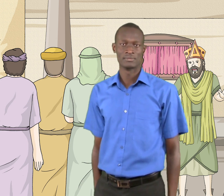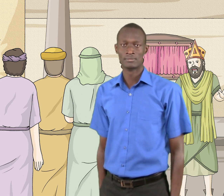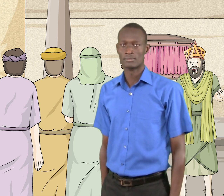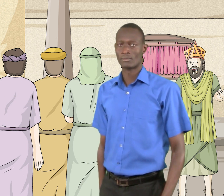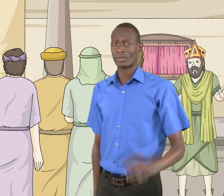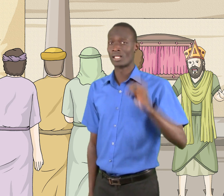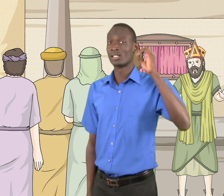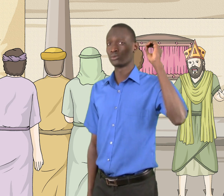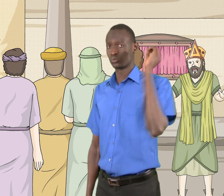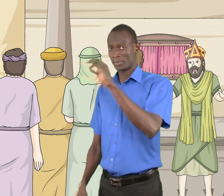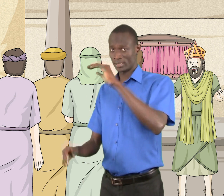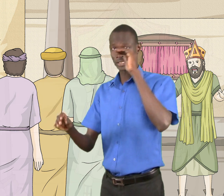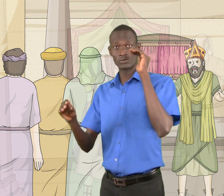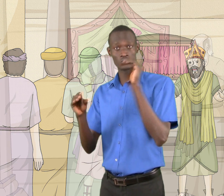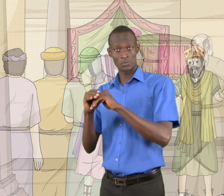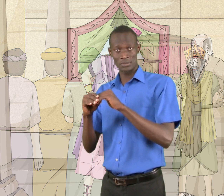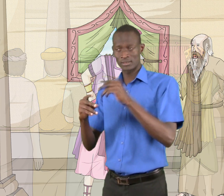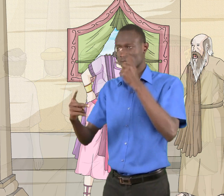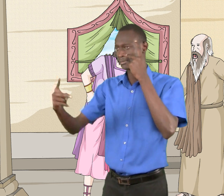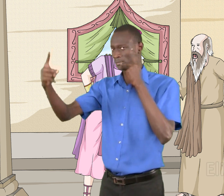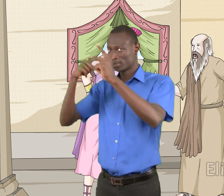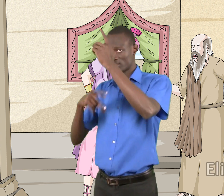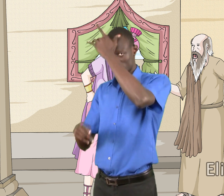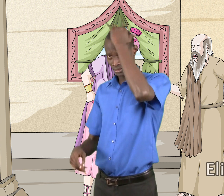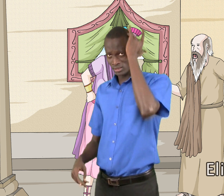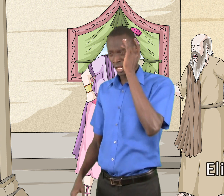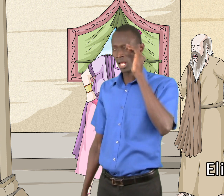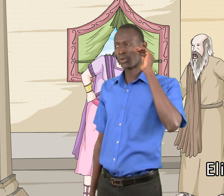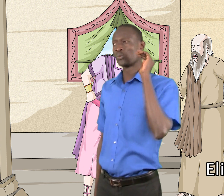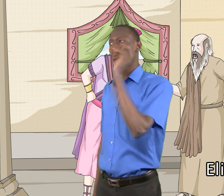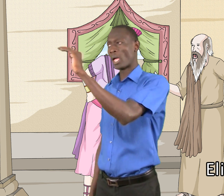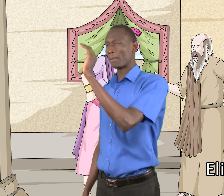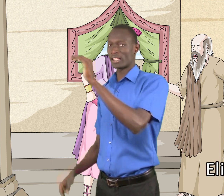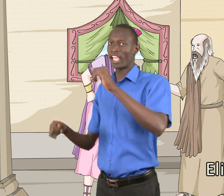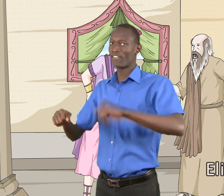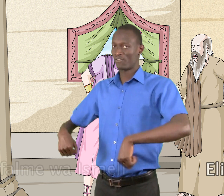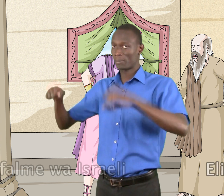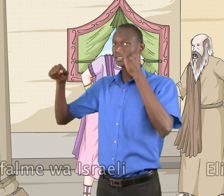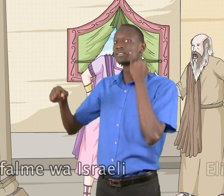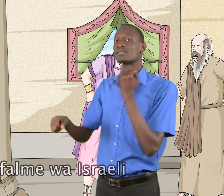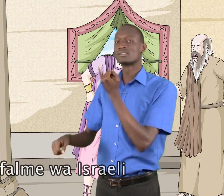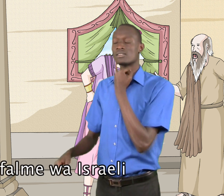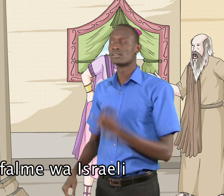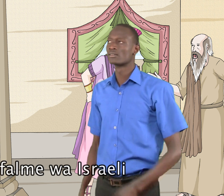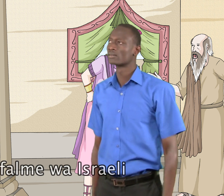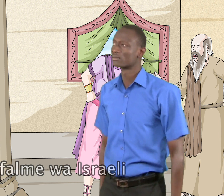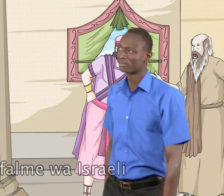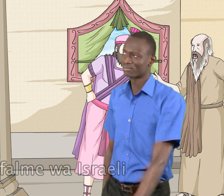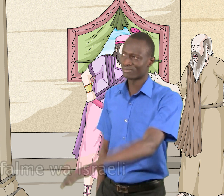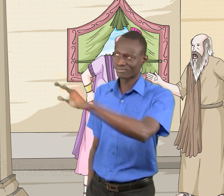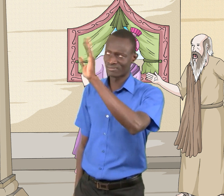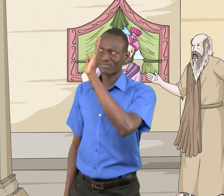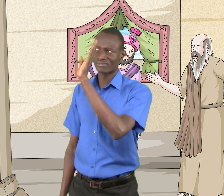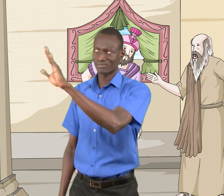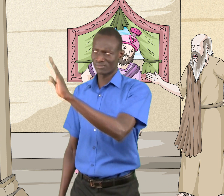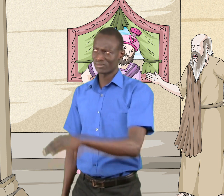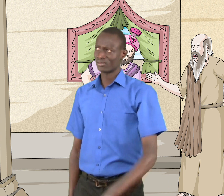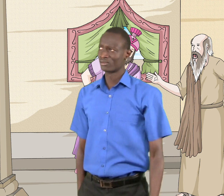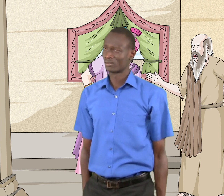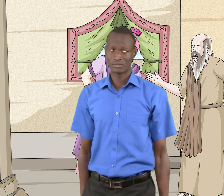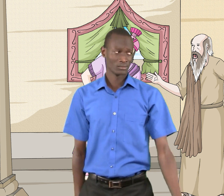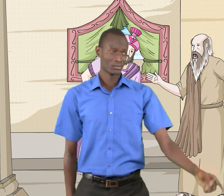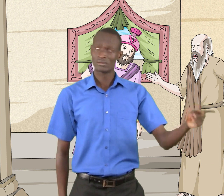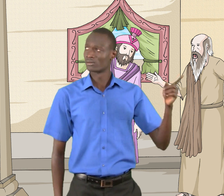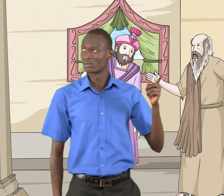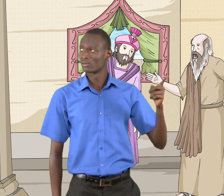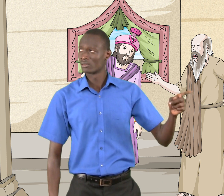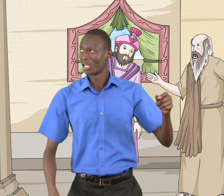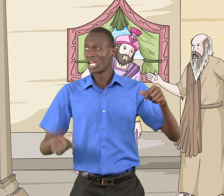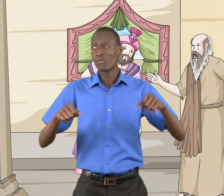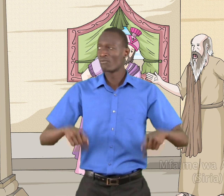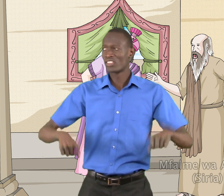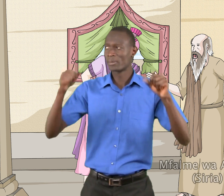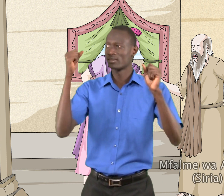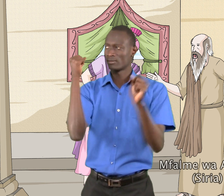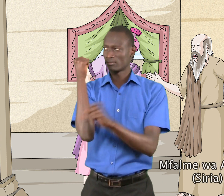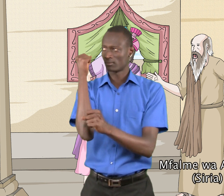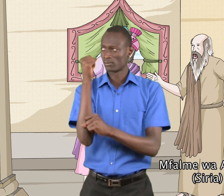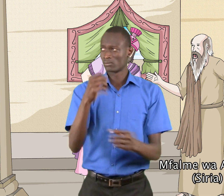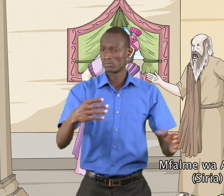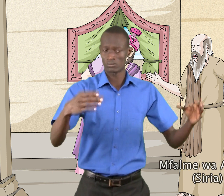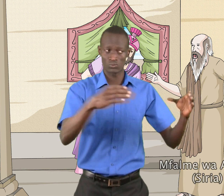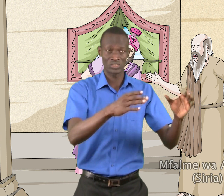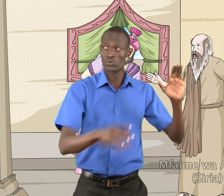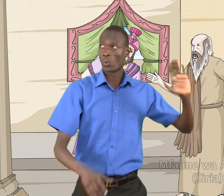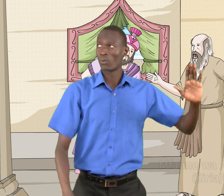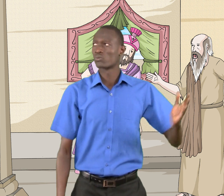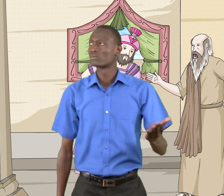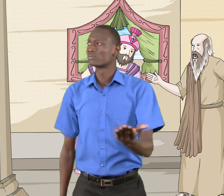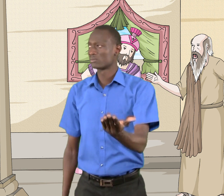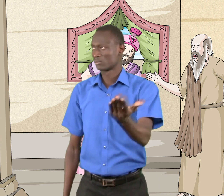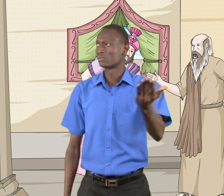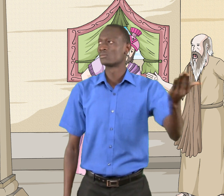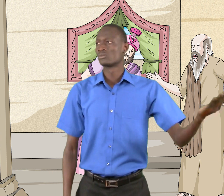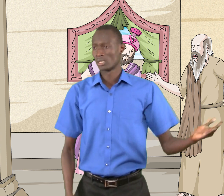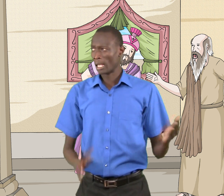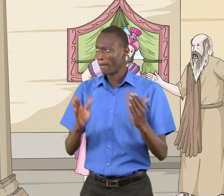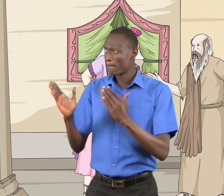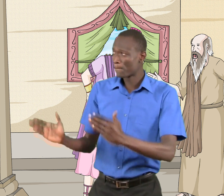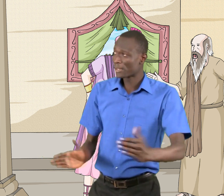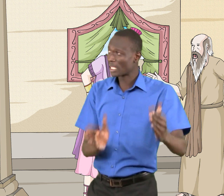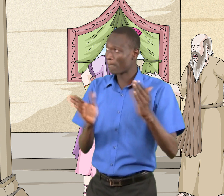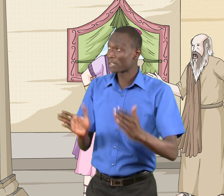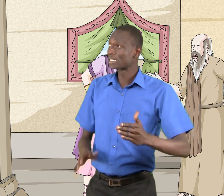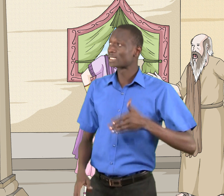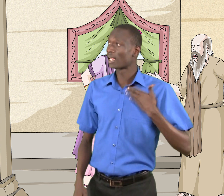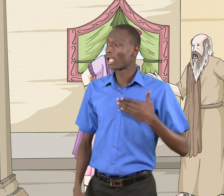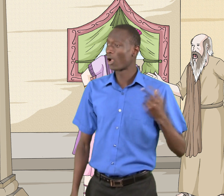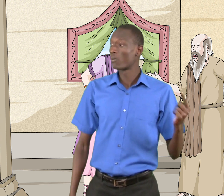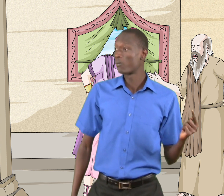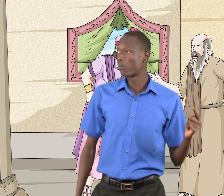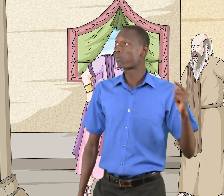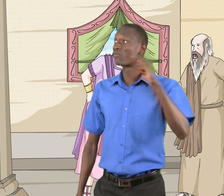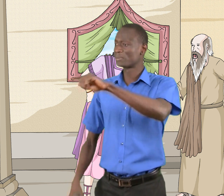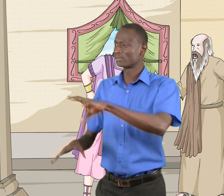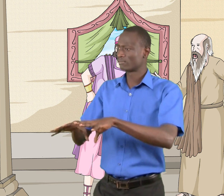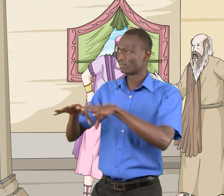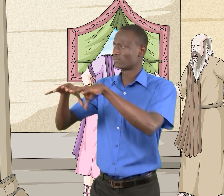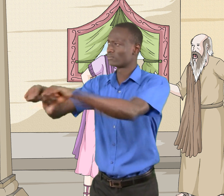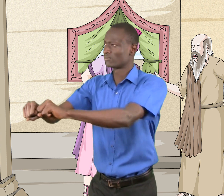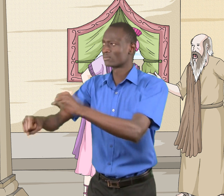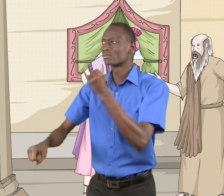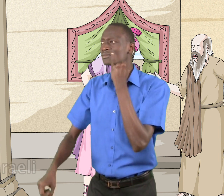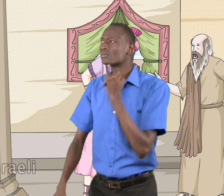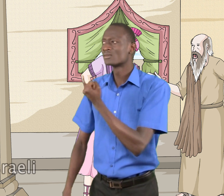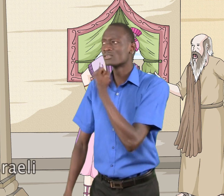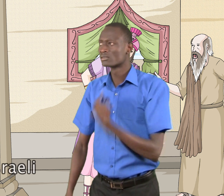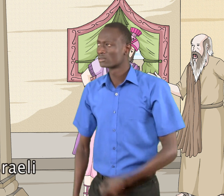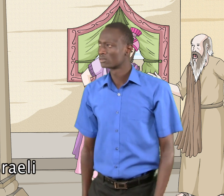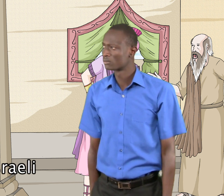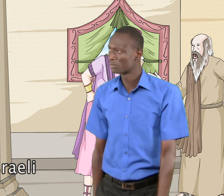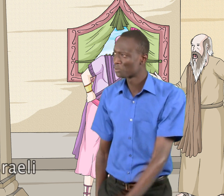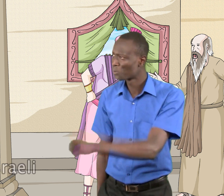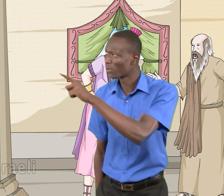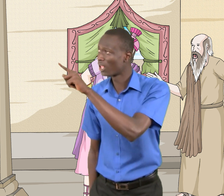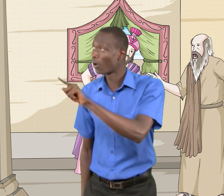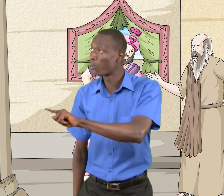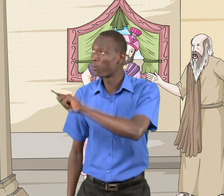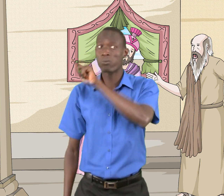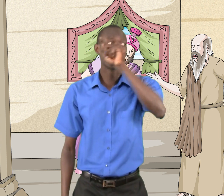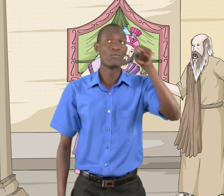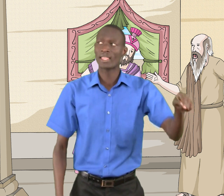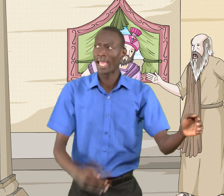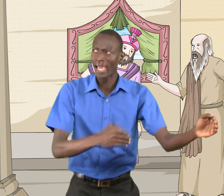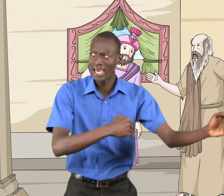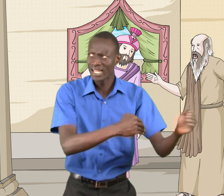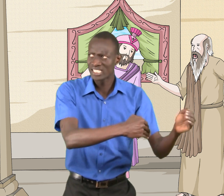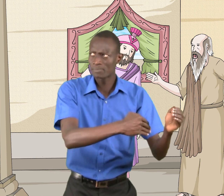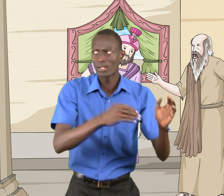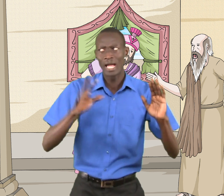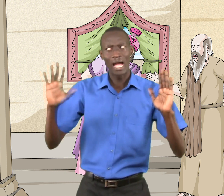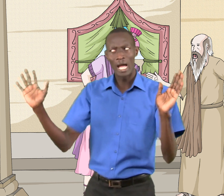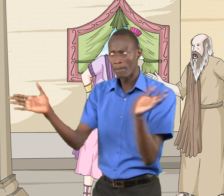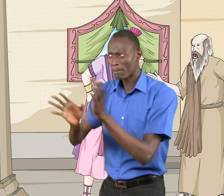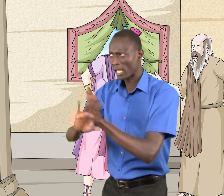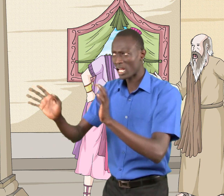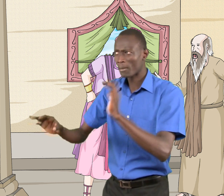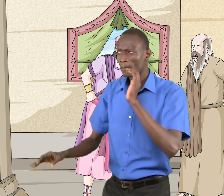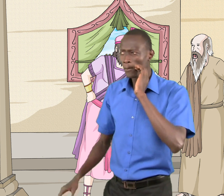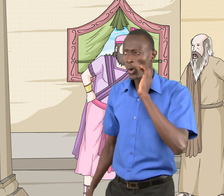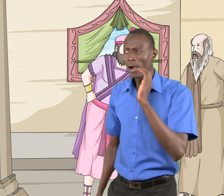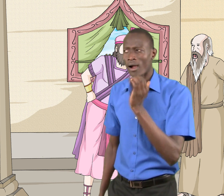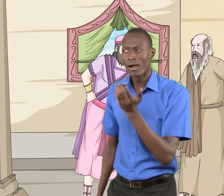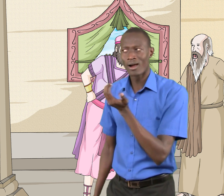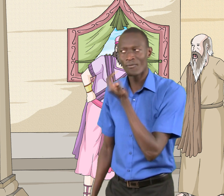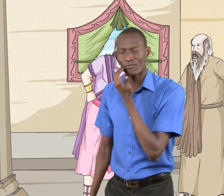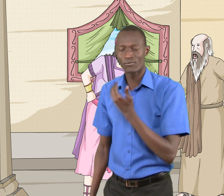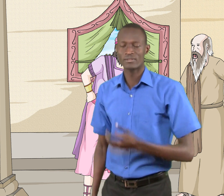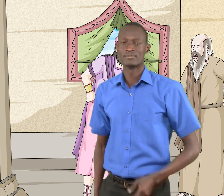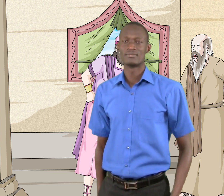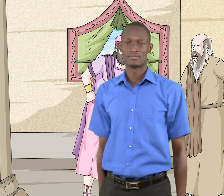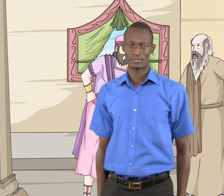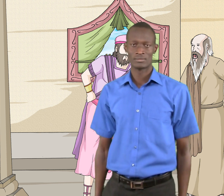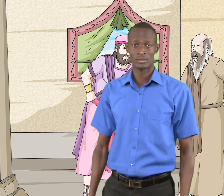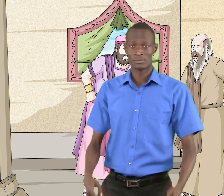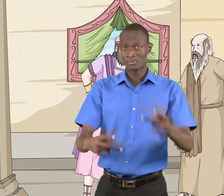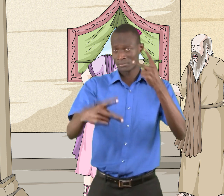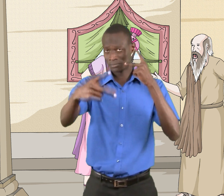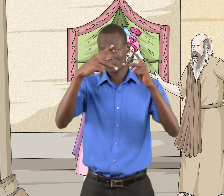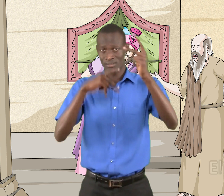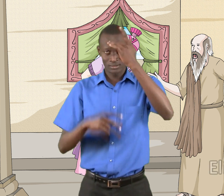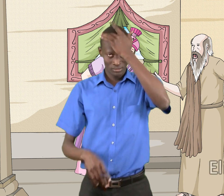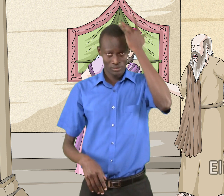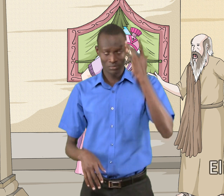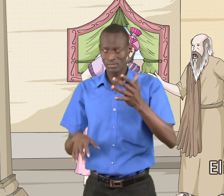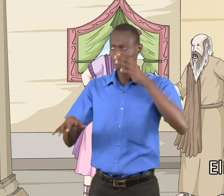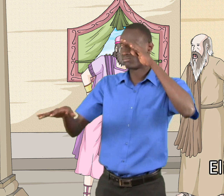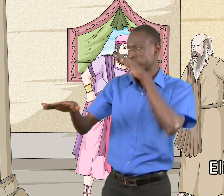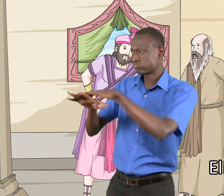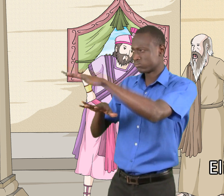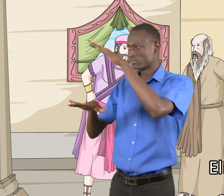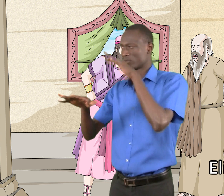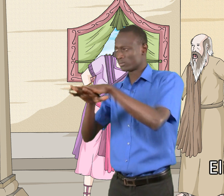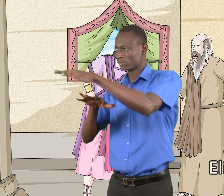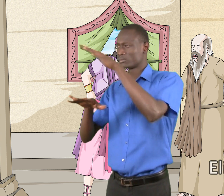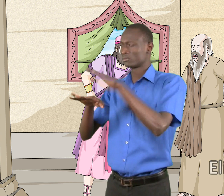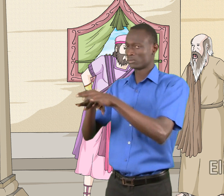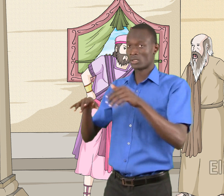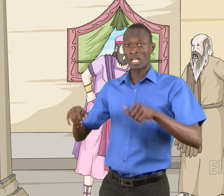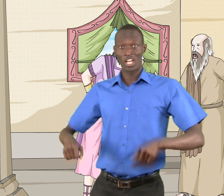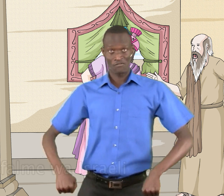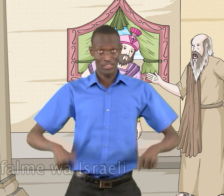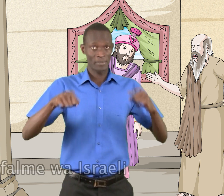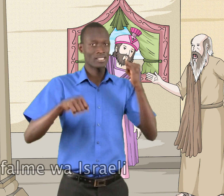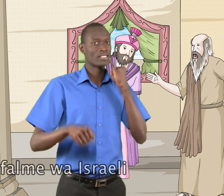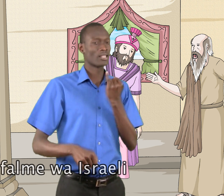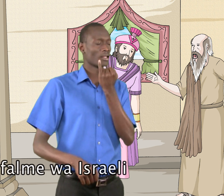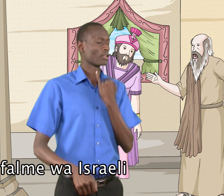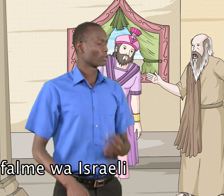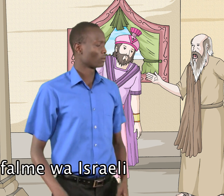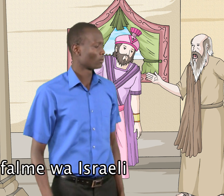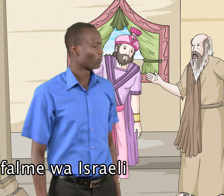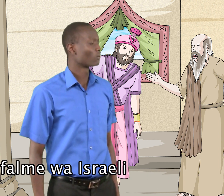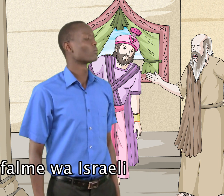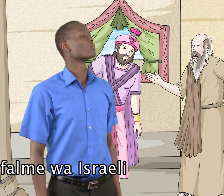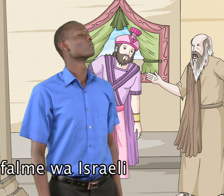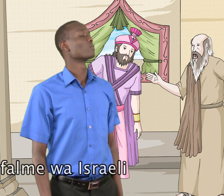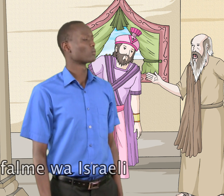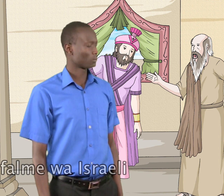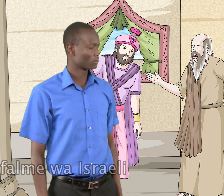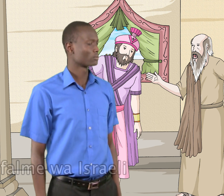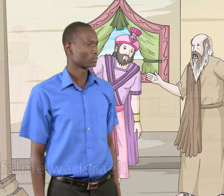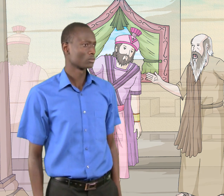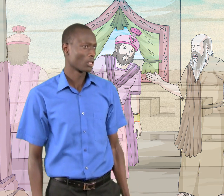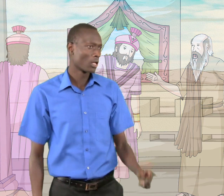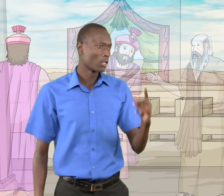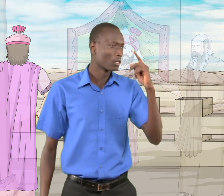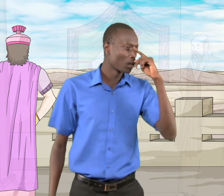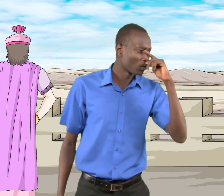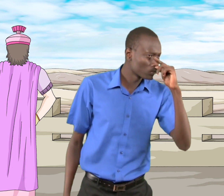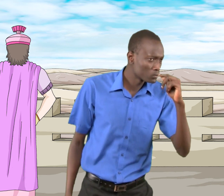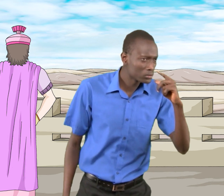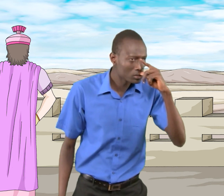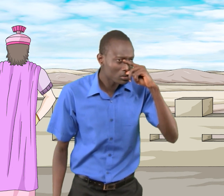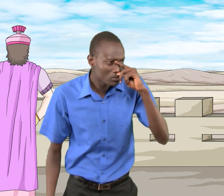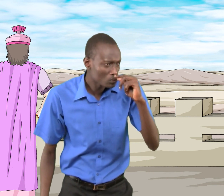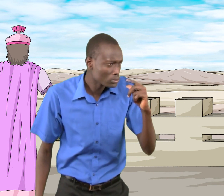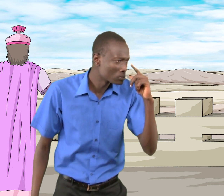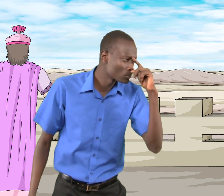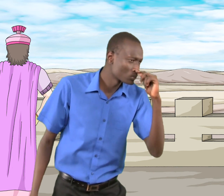Then the man of God sent word to the king of Israel: “Be careful passing by this place, for the Arameans are going down there.”